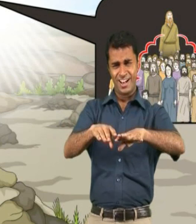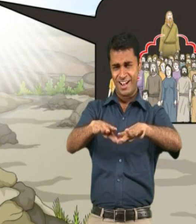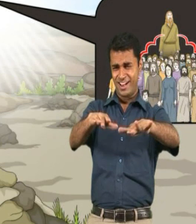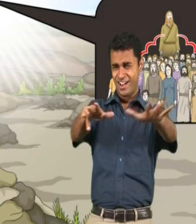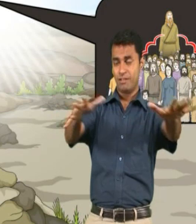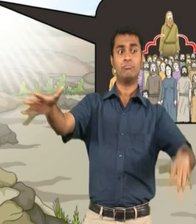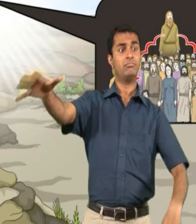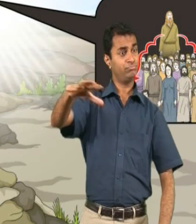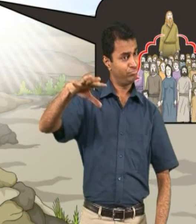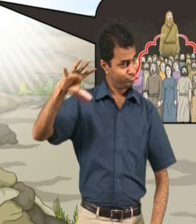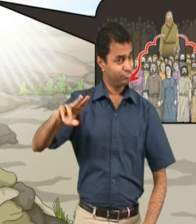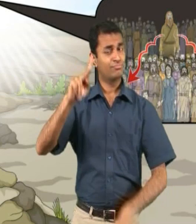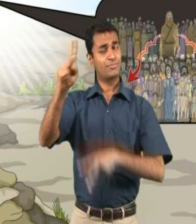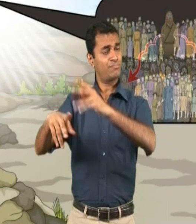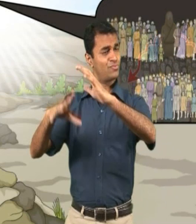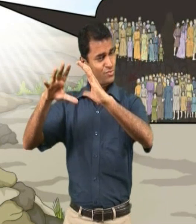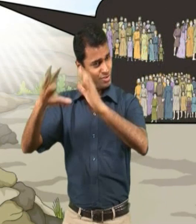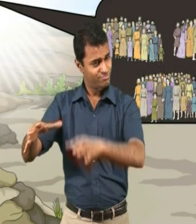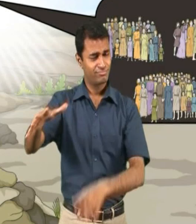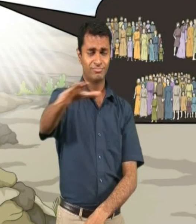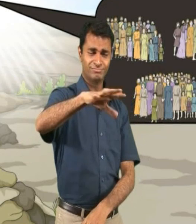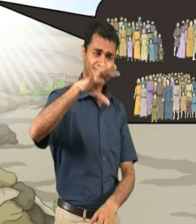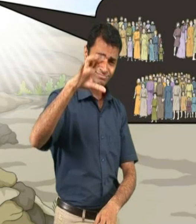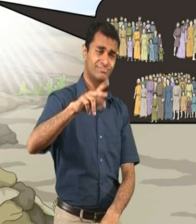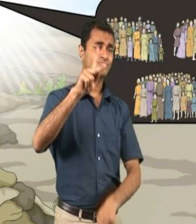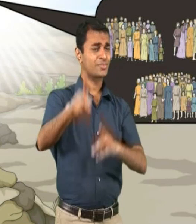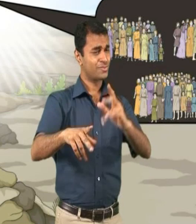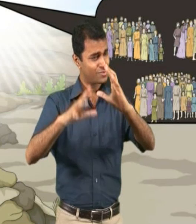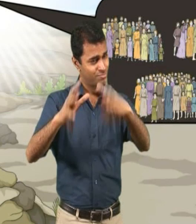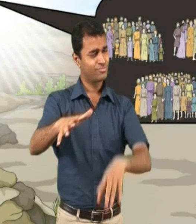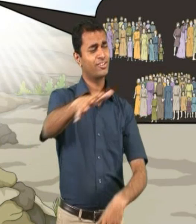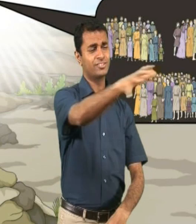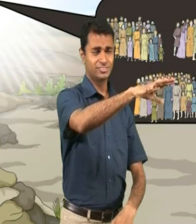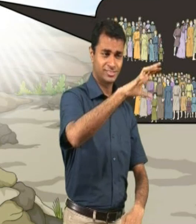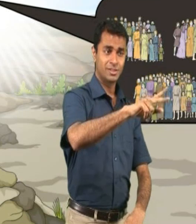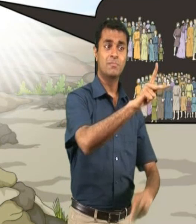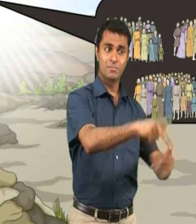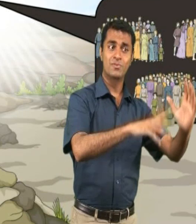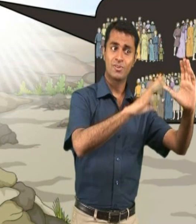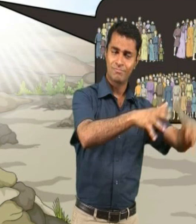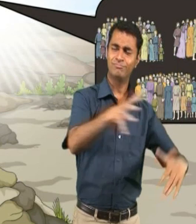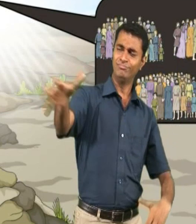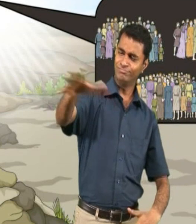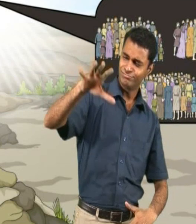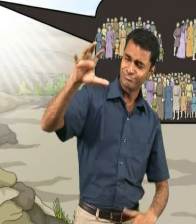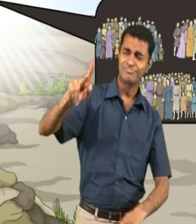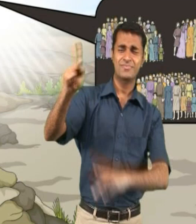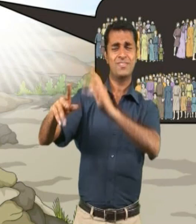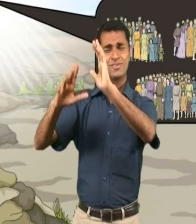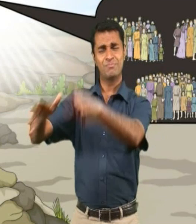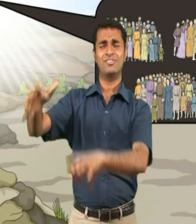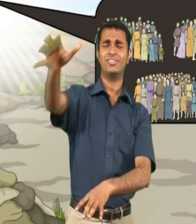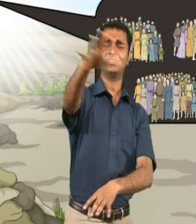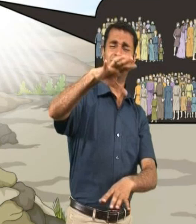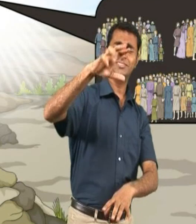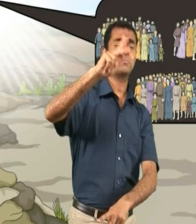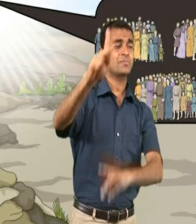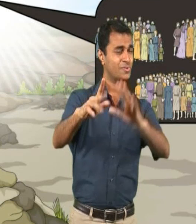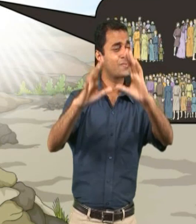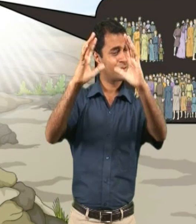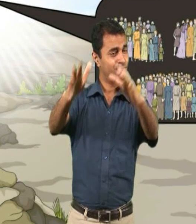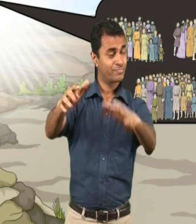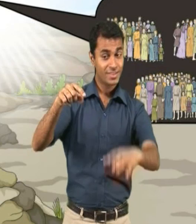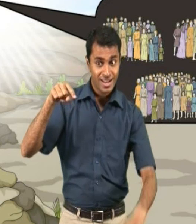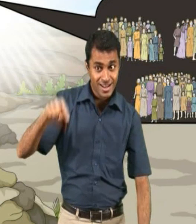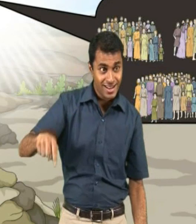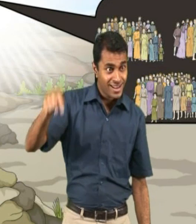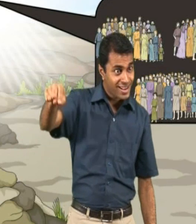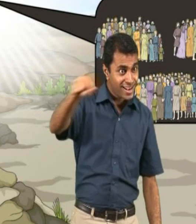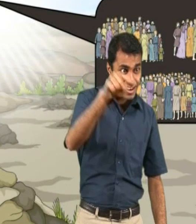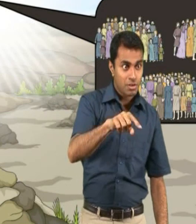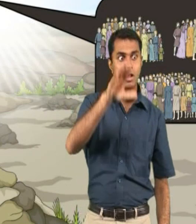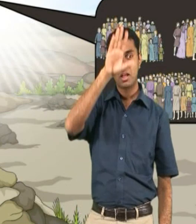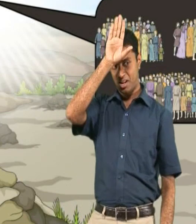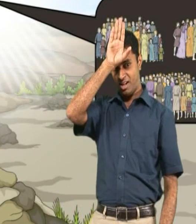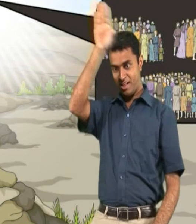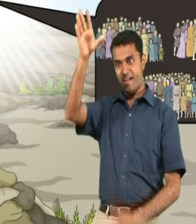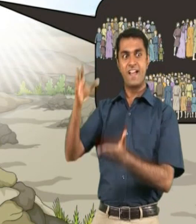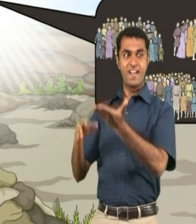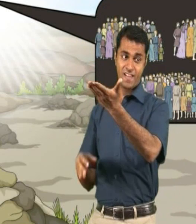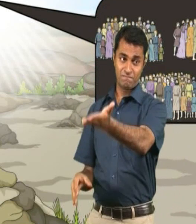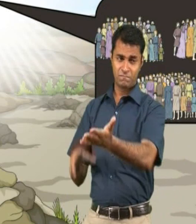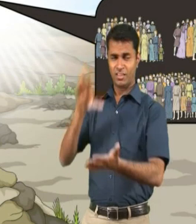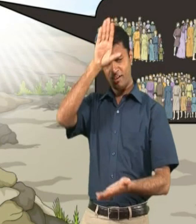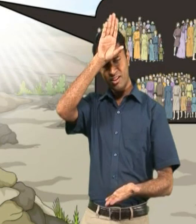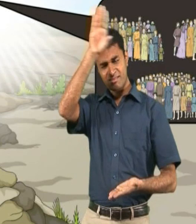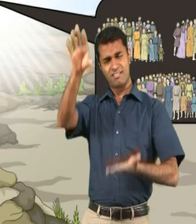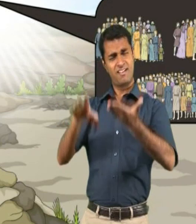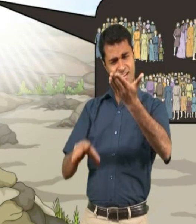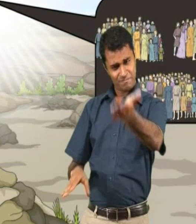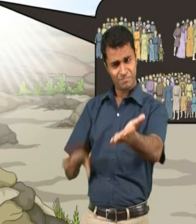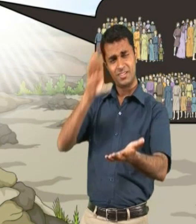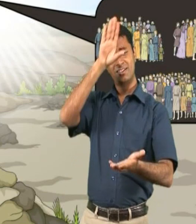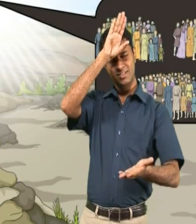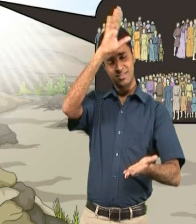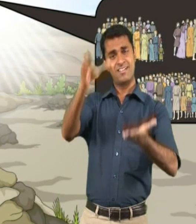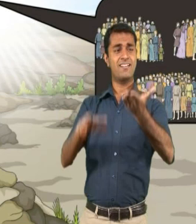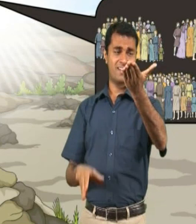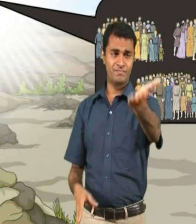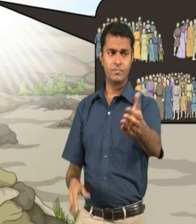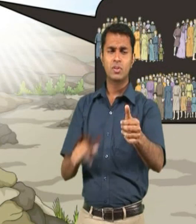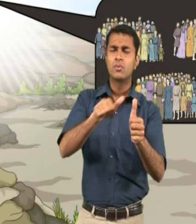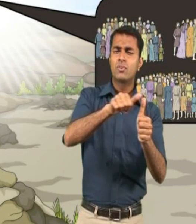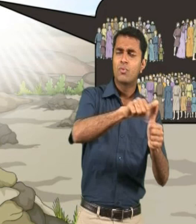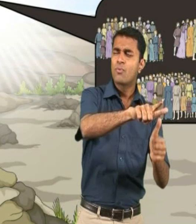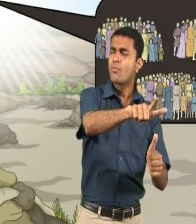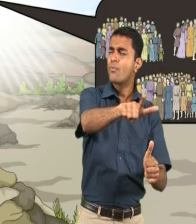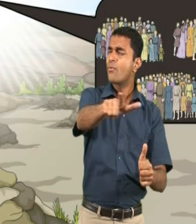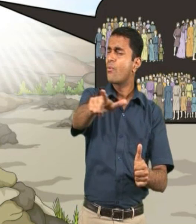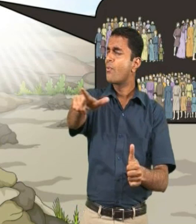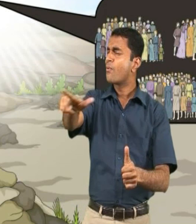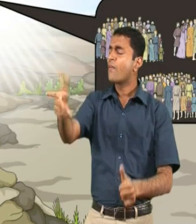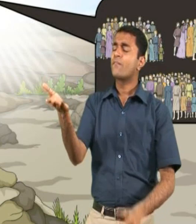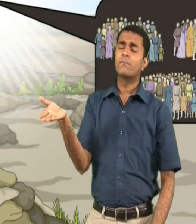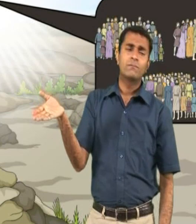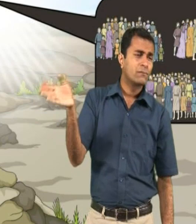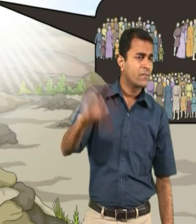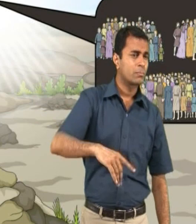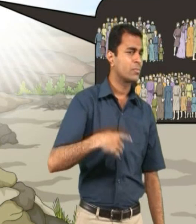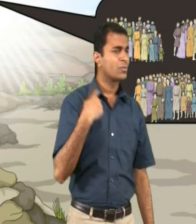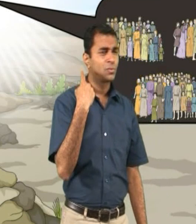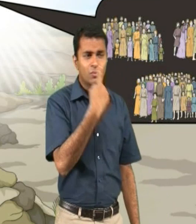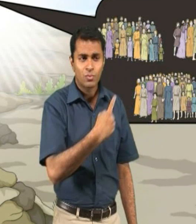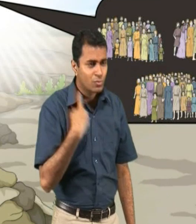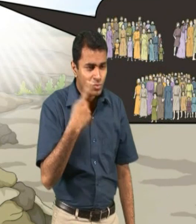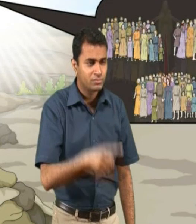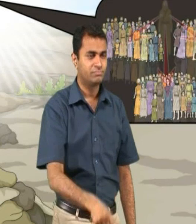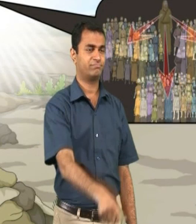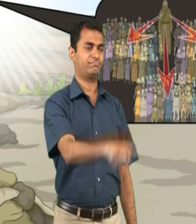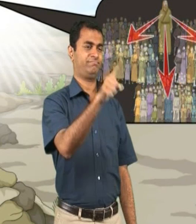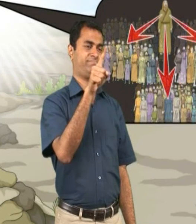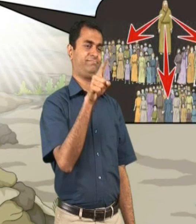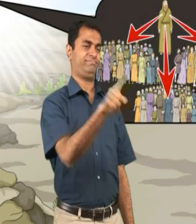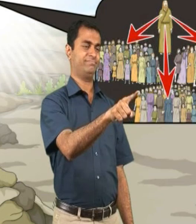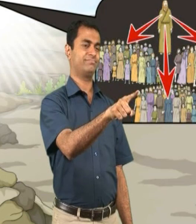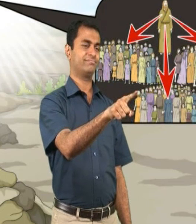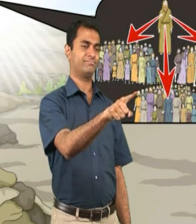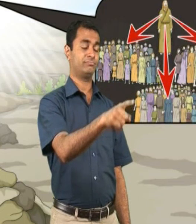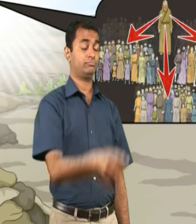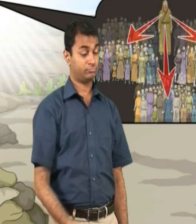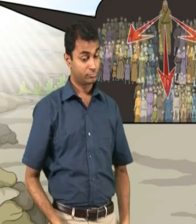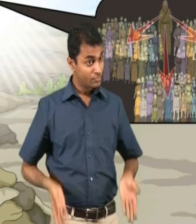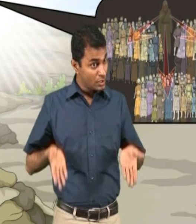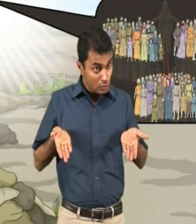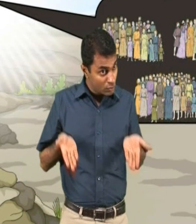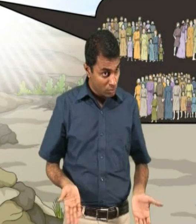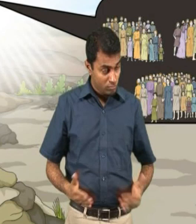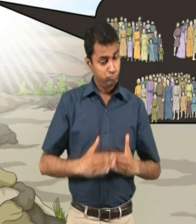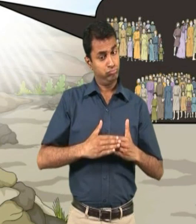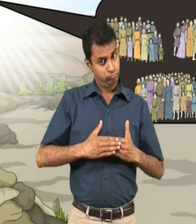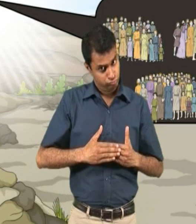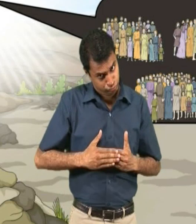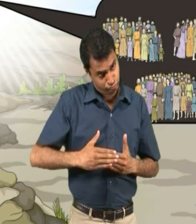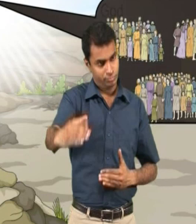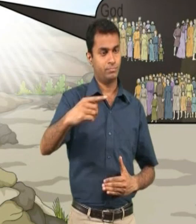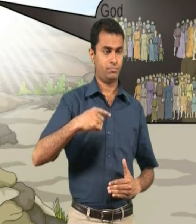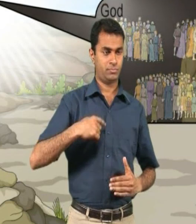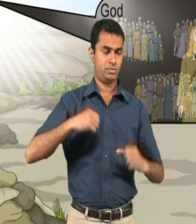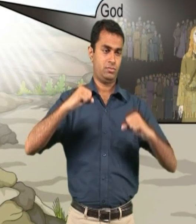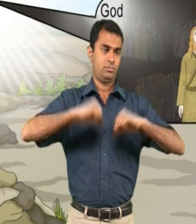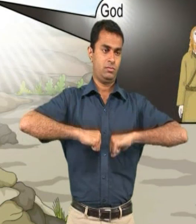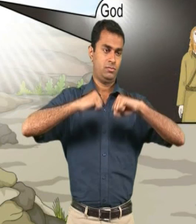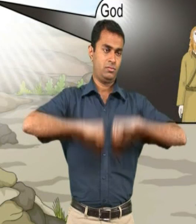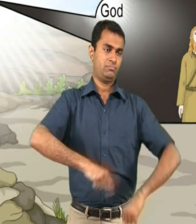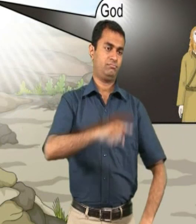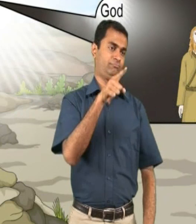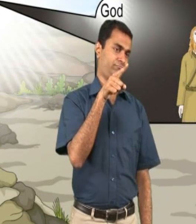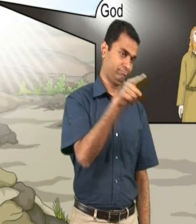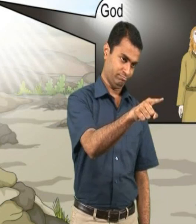I will make you exceedingly fruitful; I will make nations of you, and kings will descend from you.